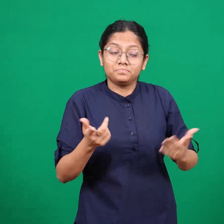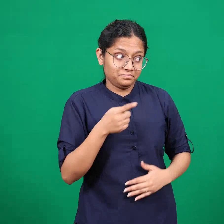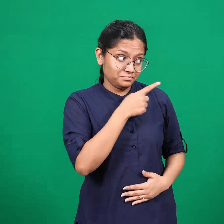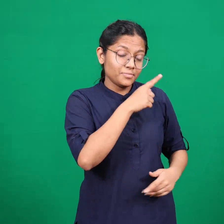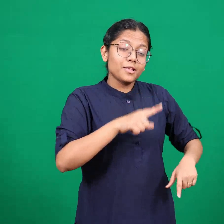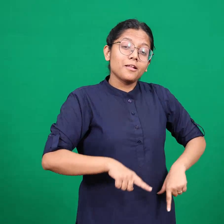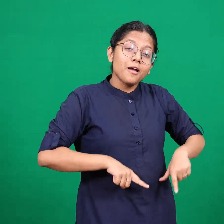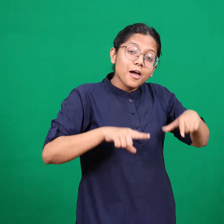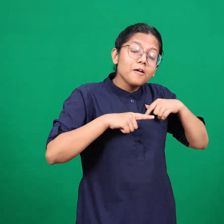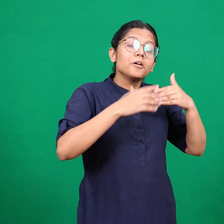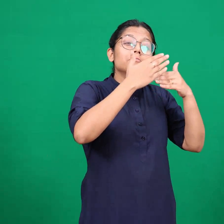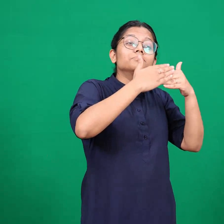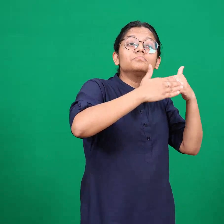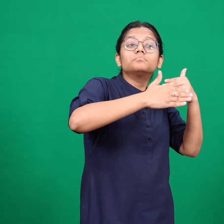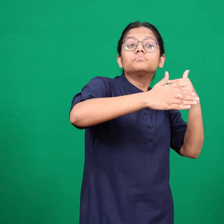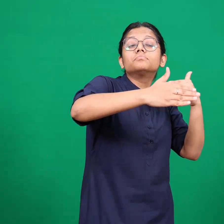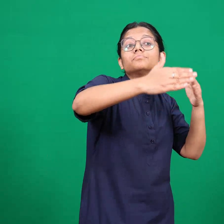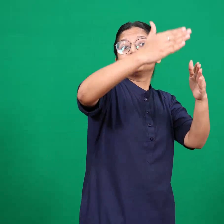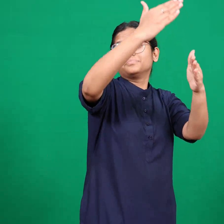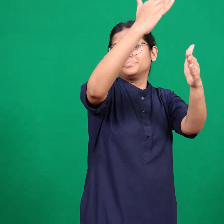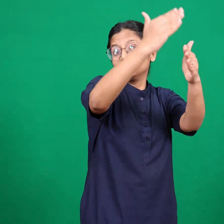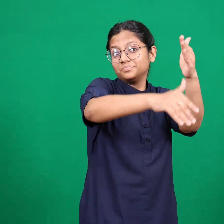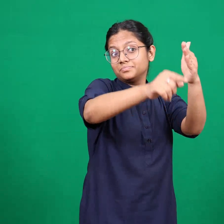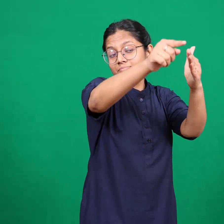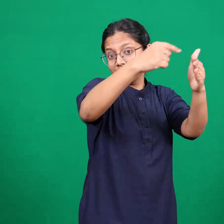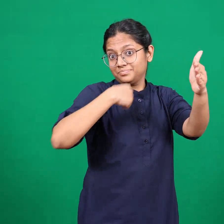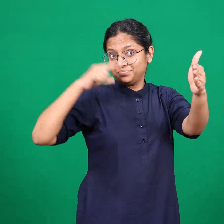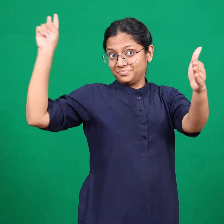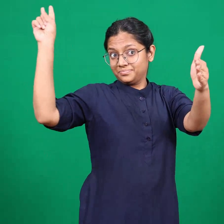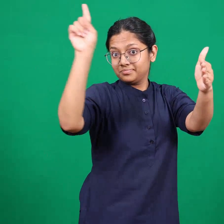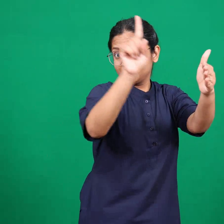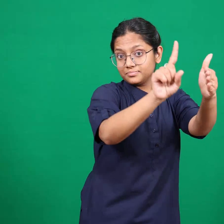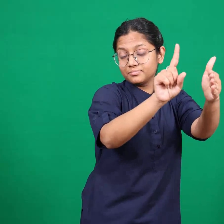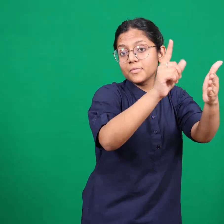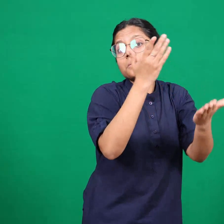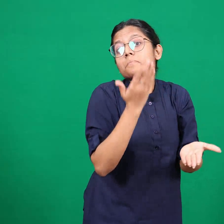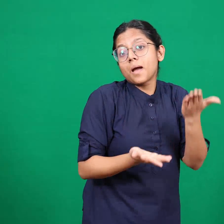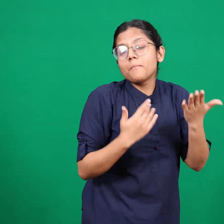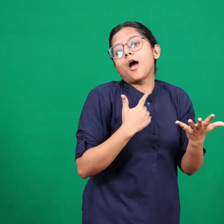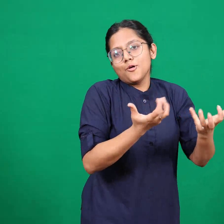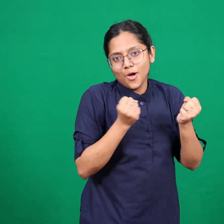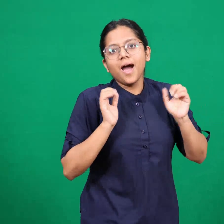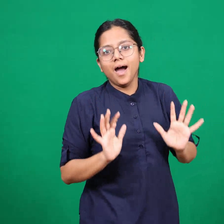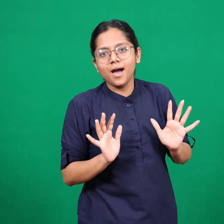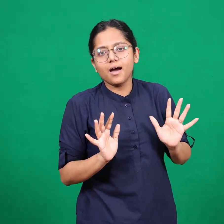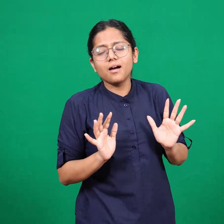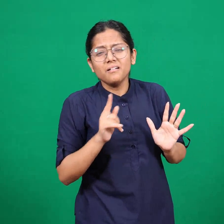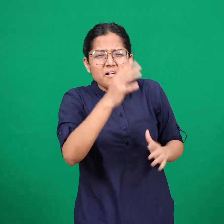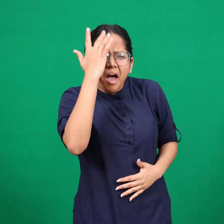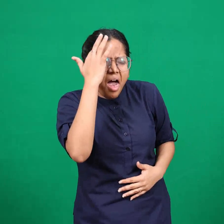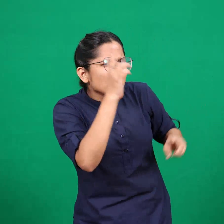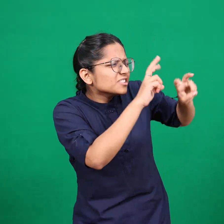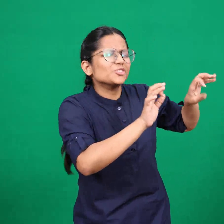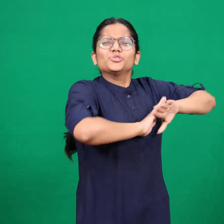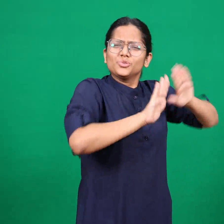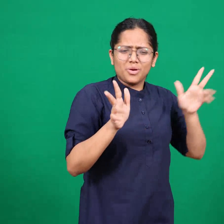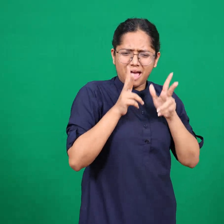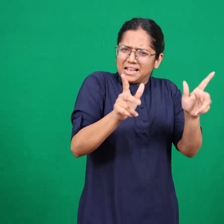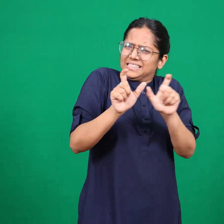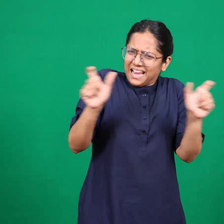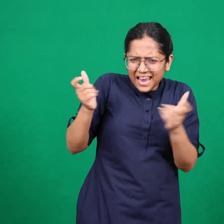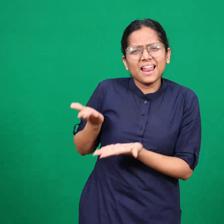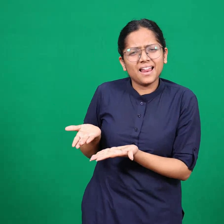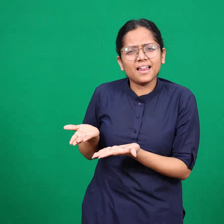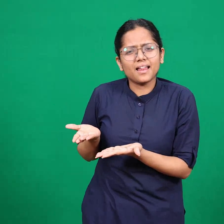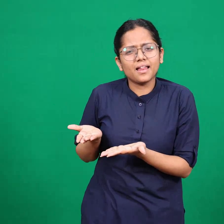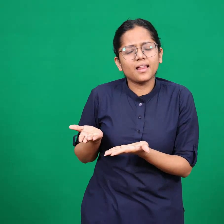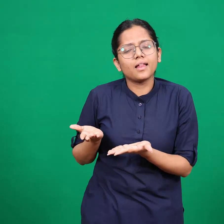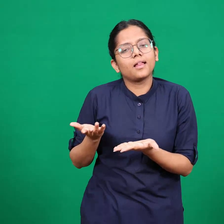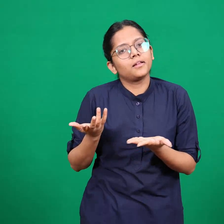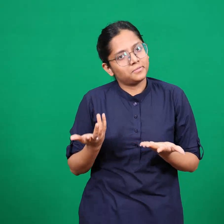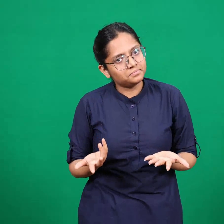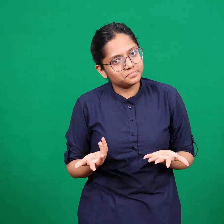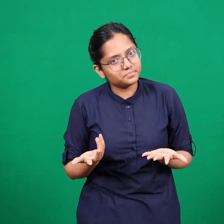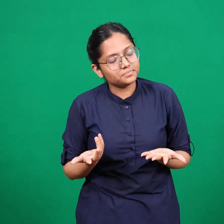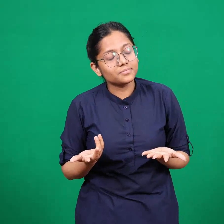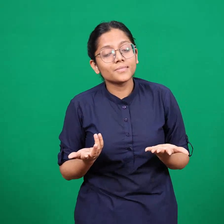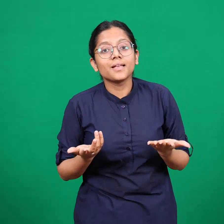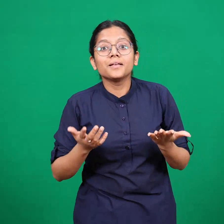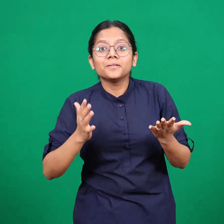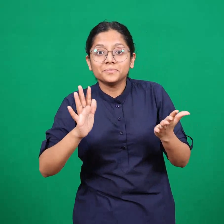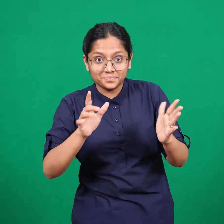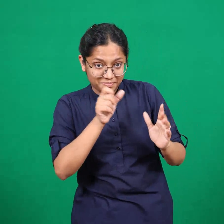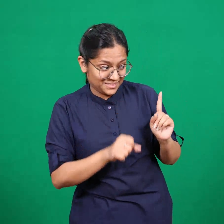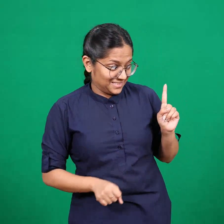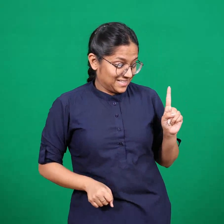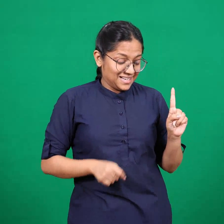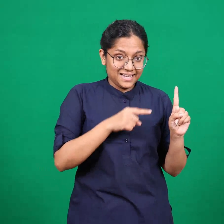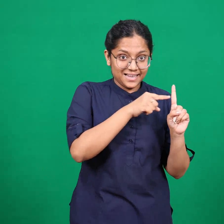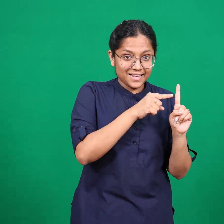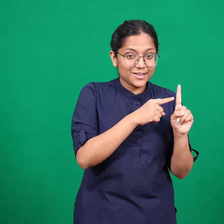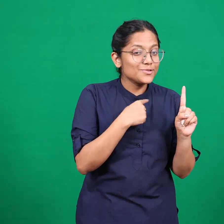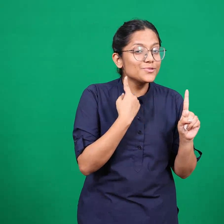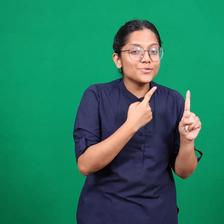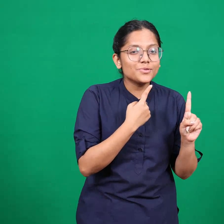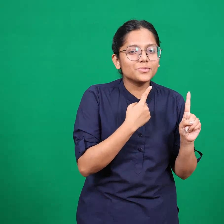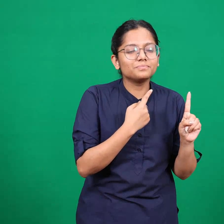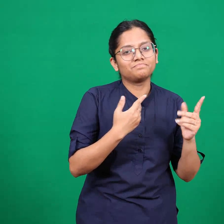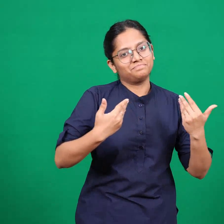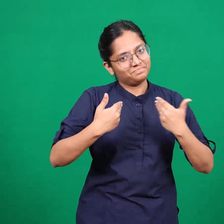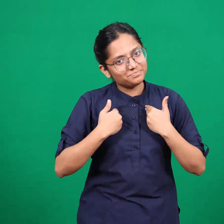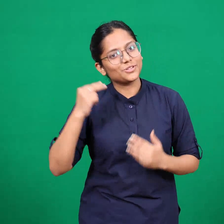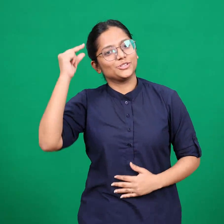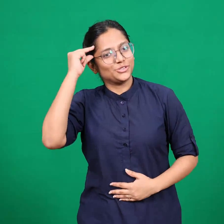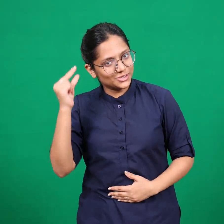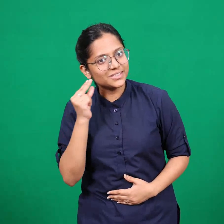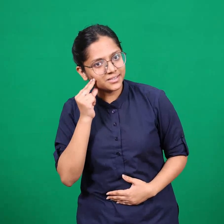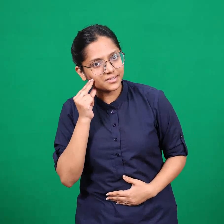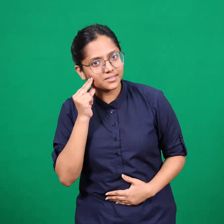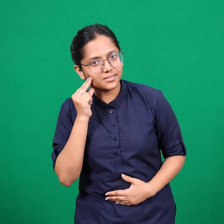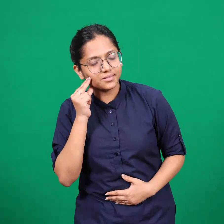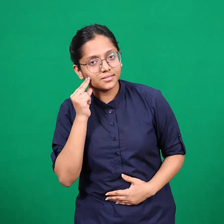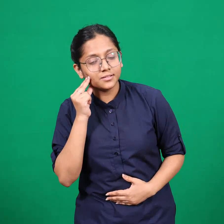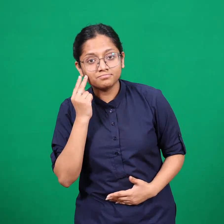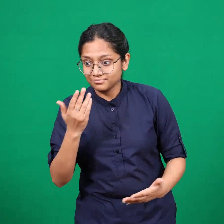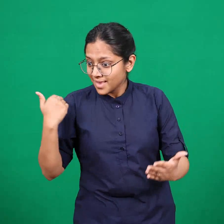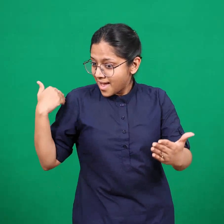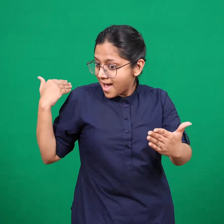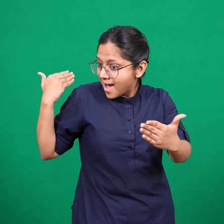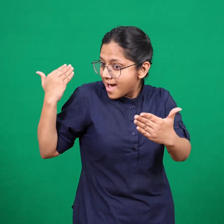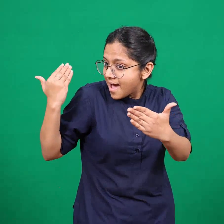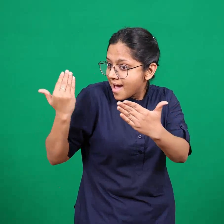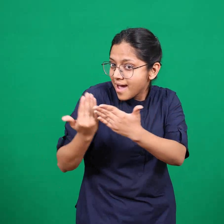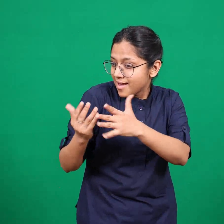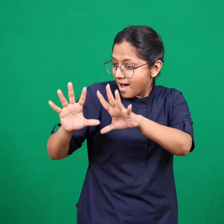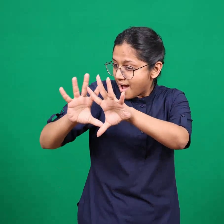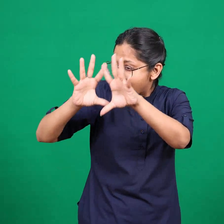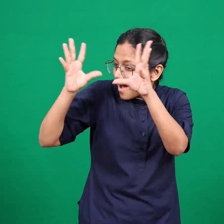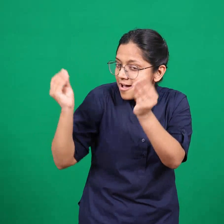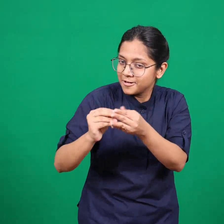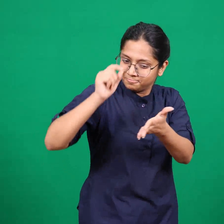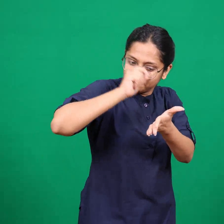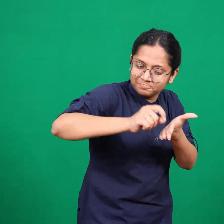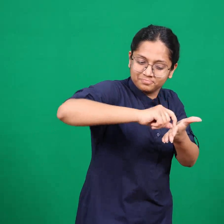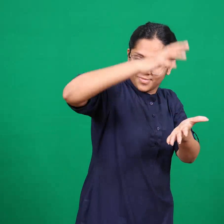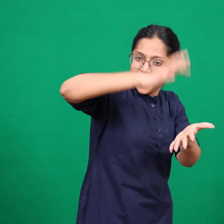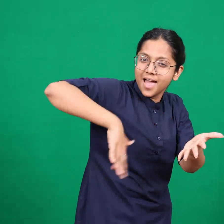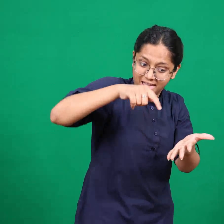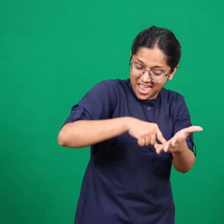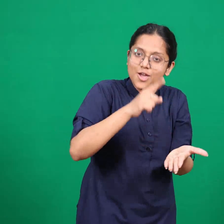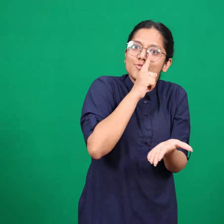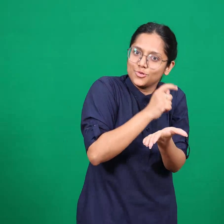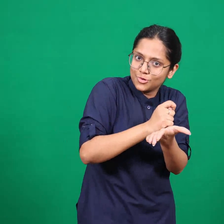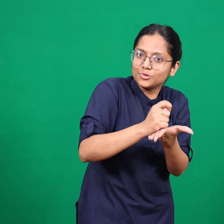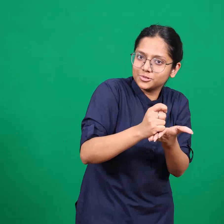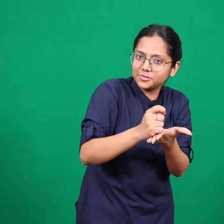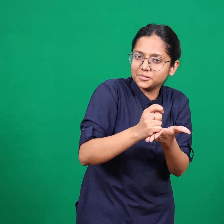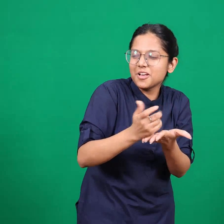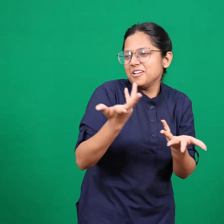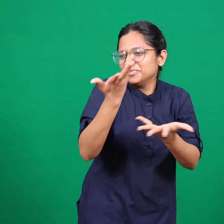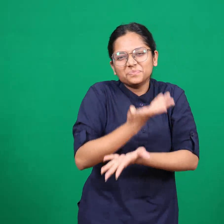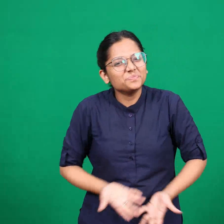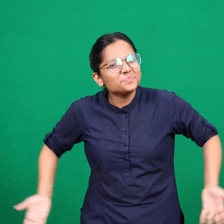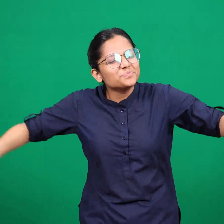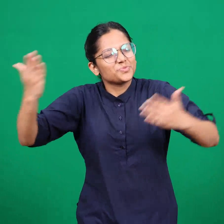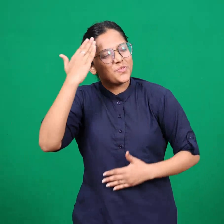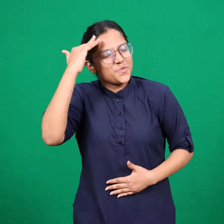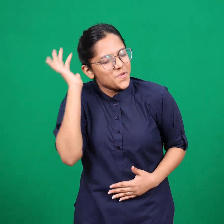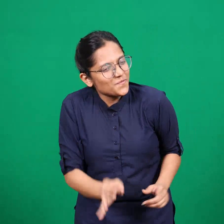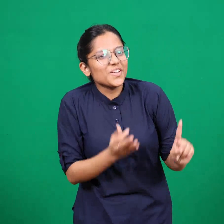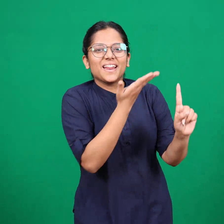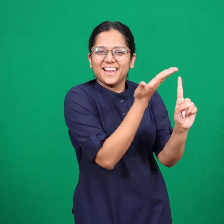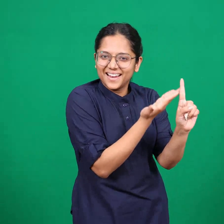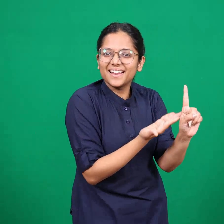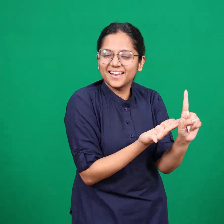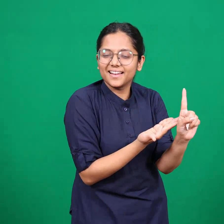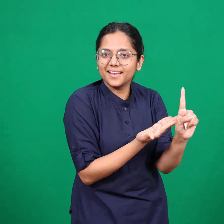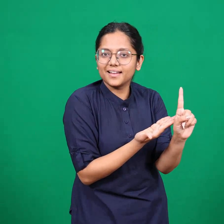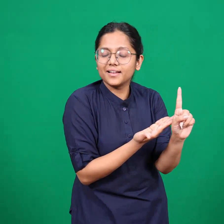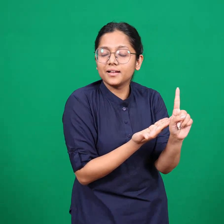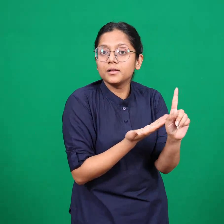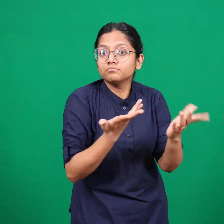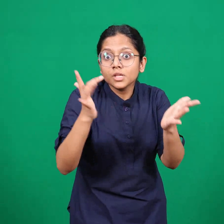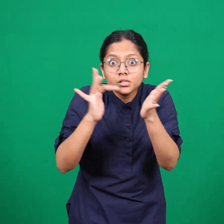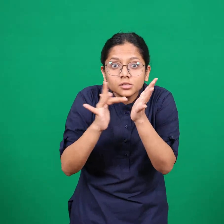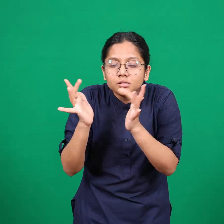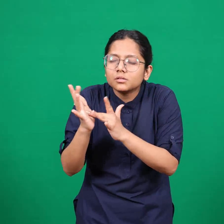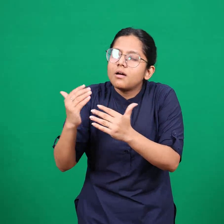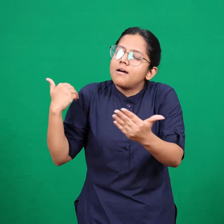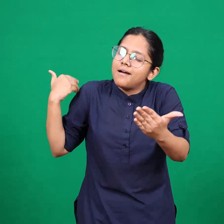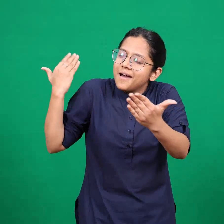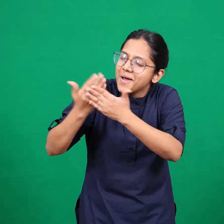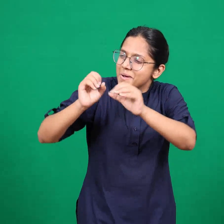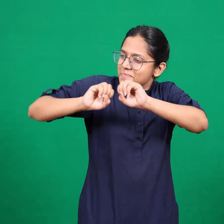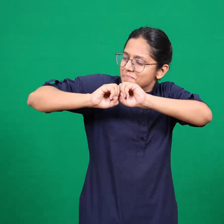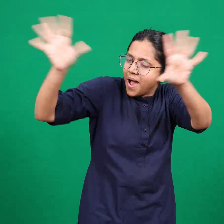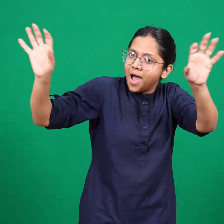This is the disciple who testifies to these things and who has written them down. And we know that his testimony is true.